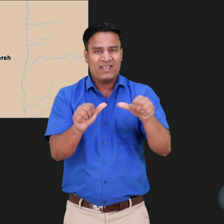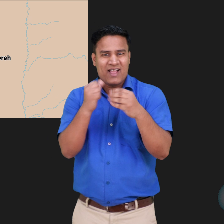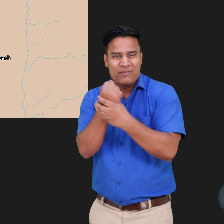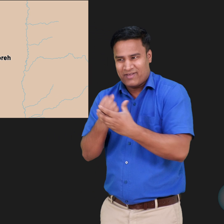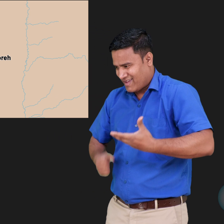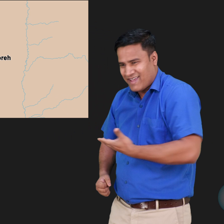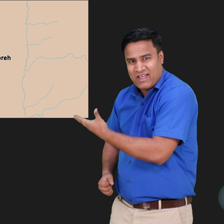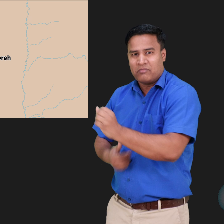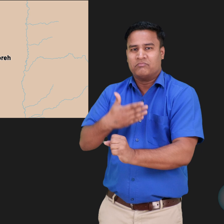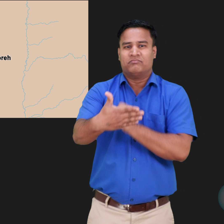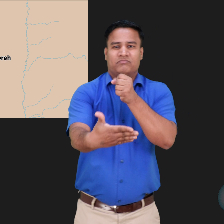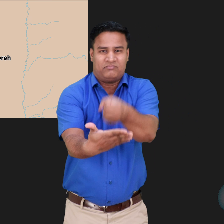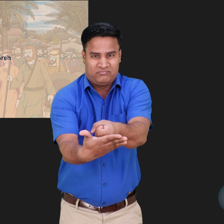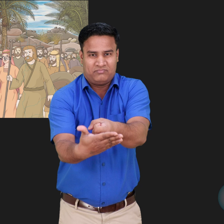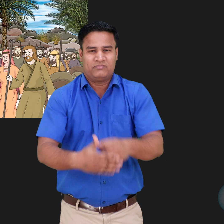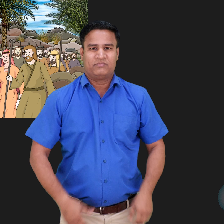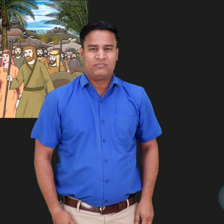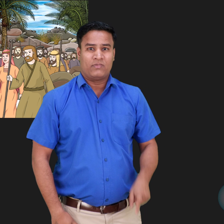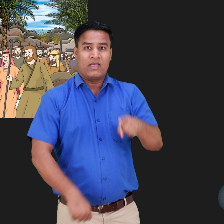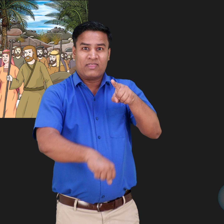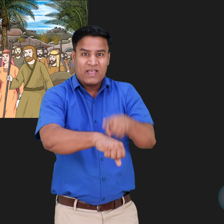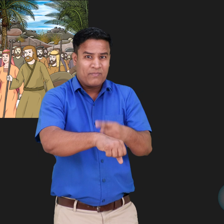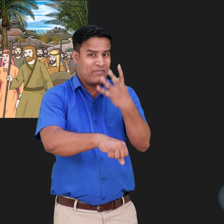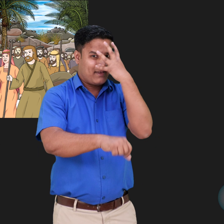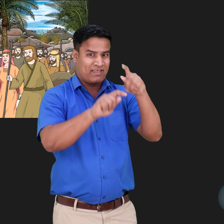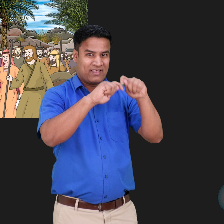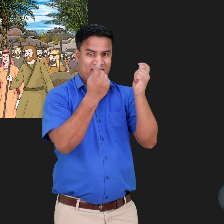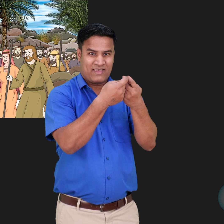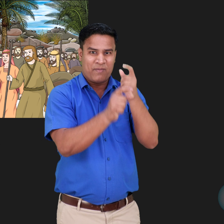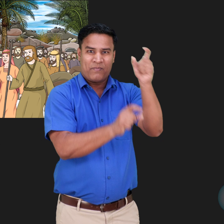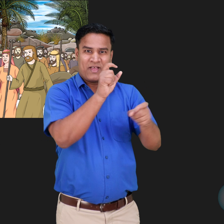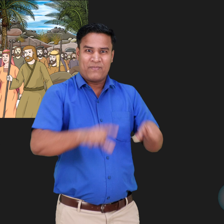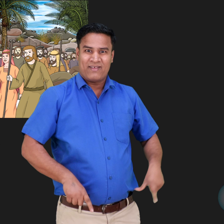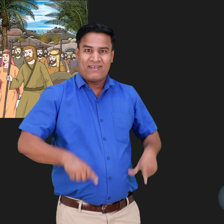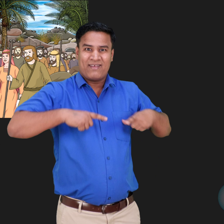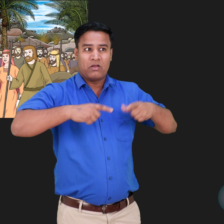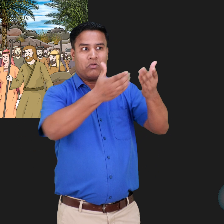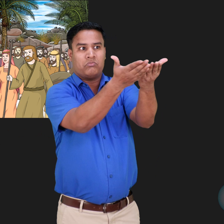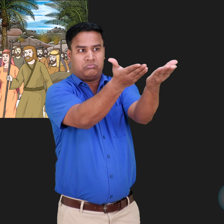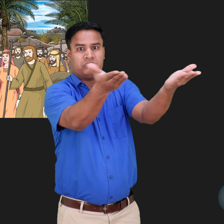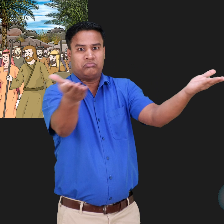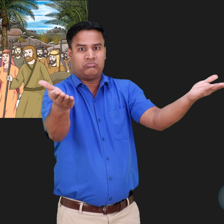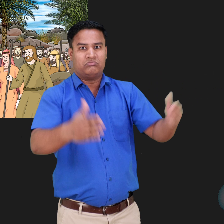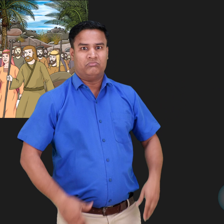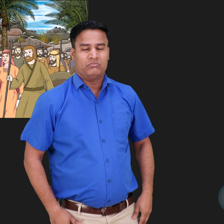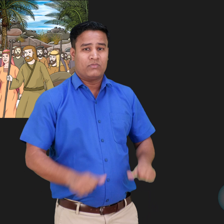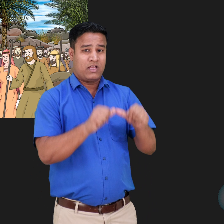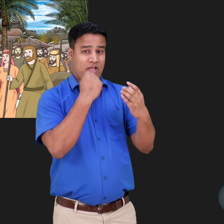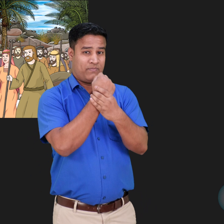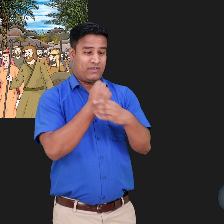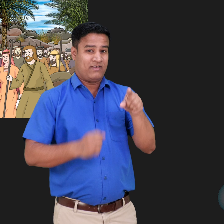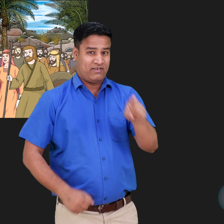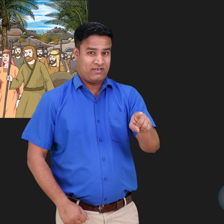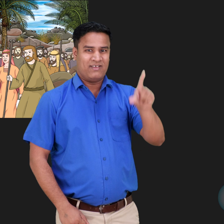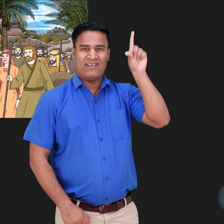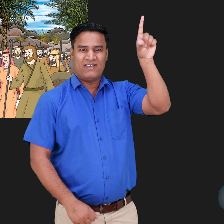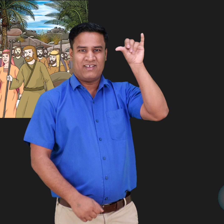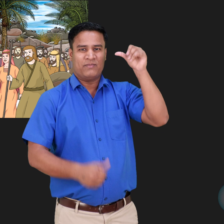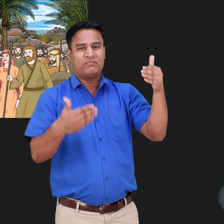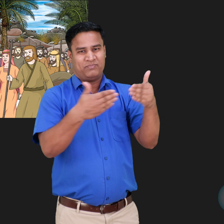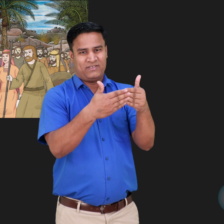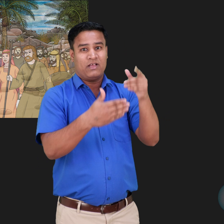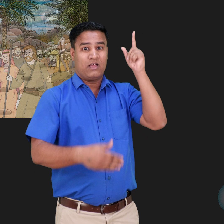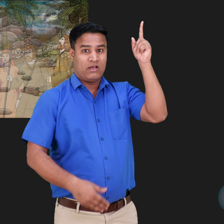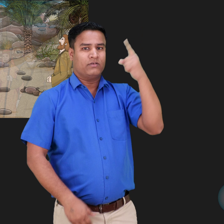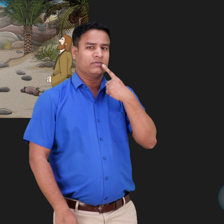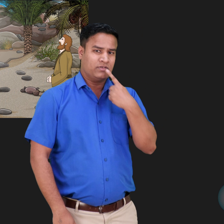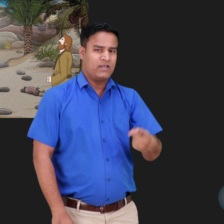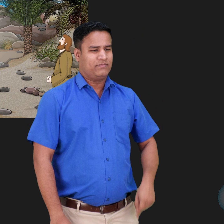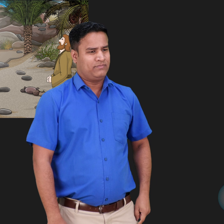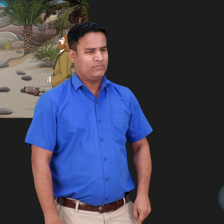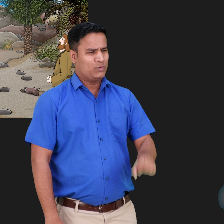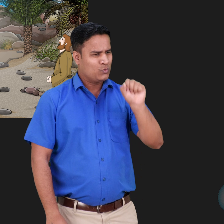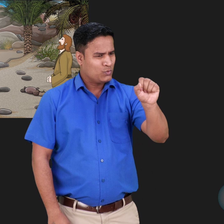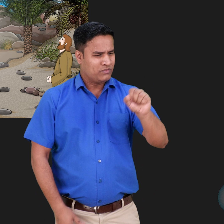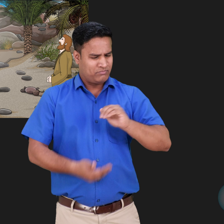And at that time the Canaanites were in the land.